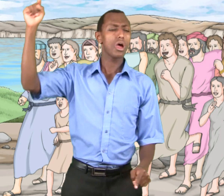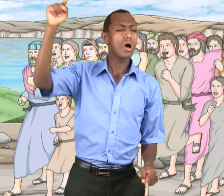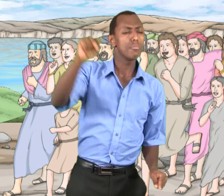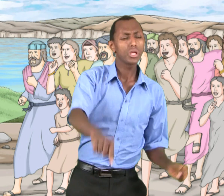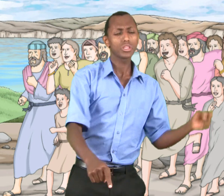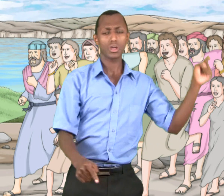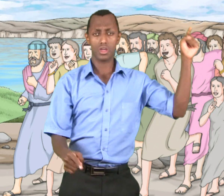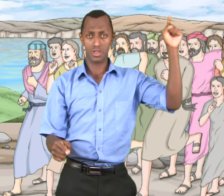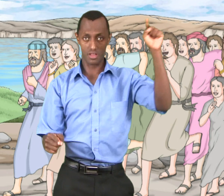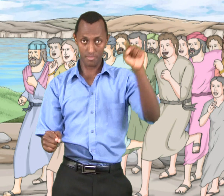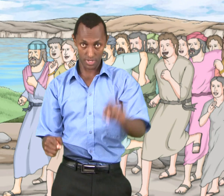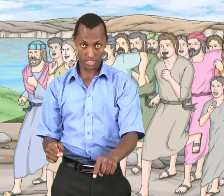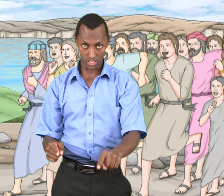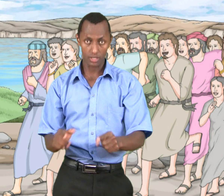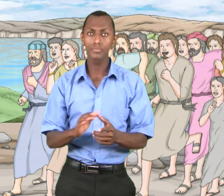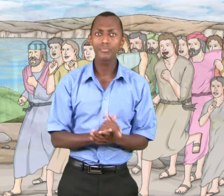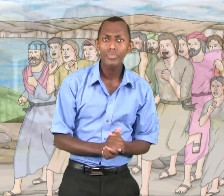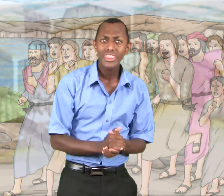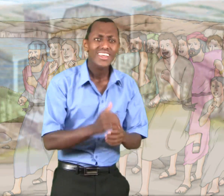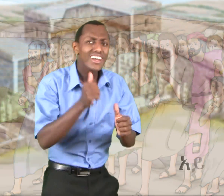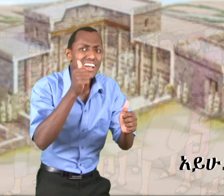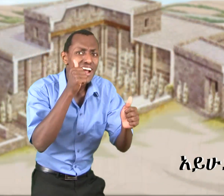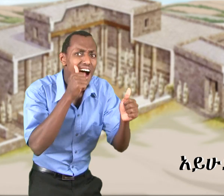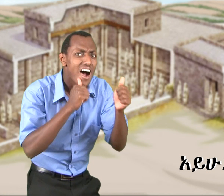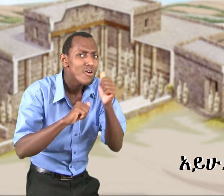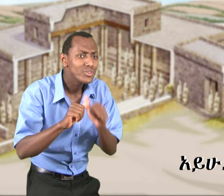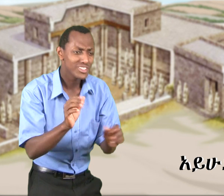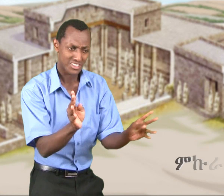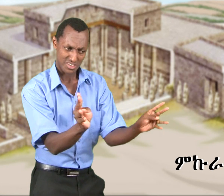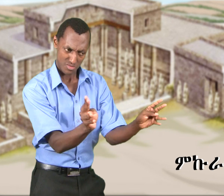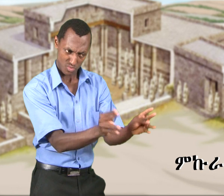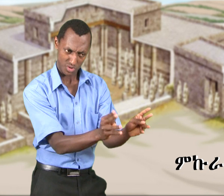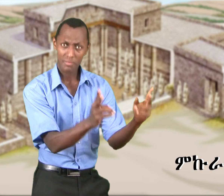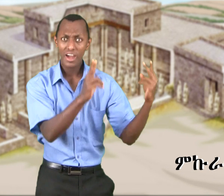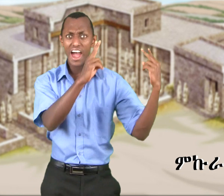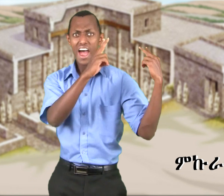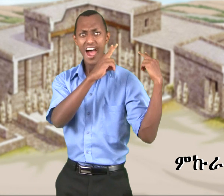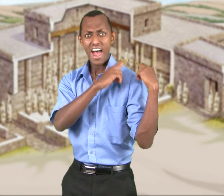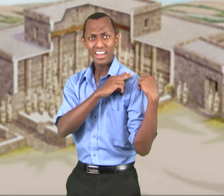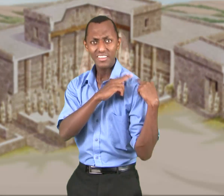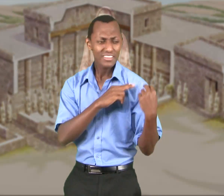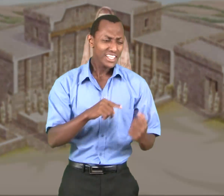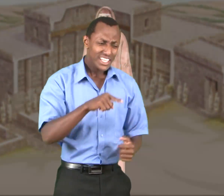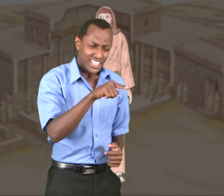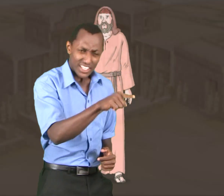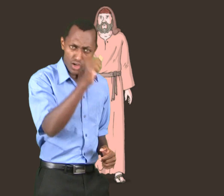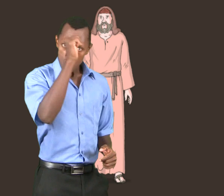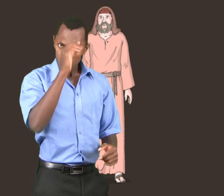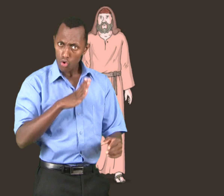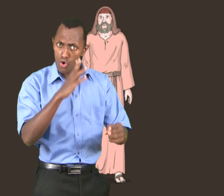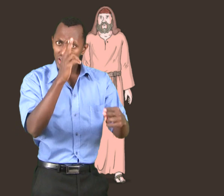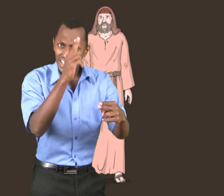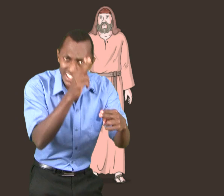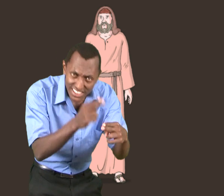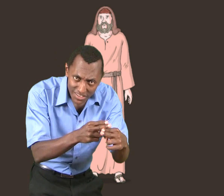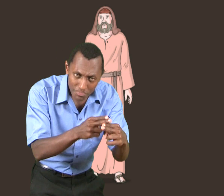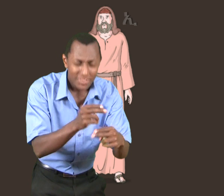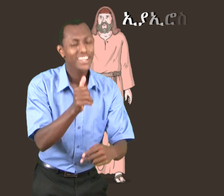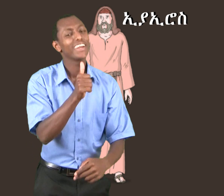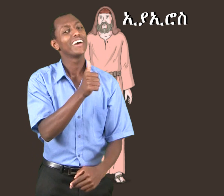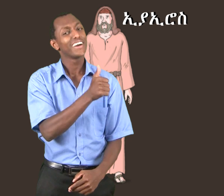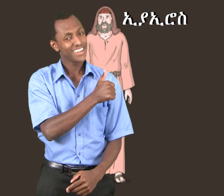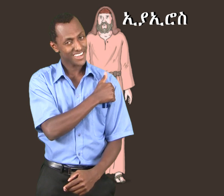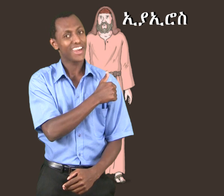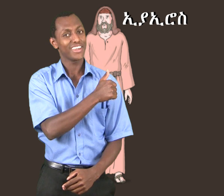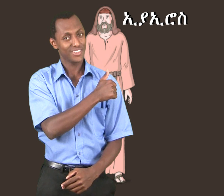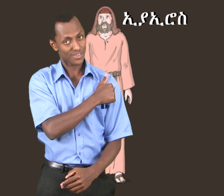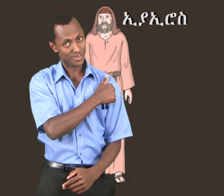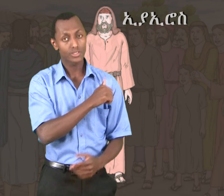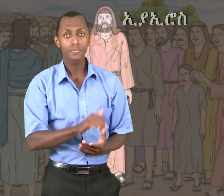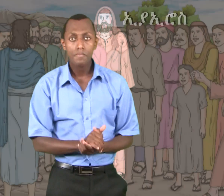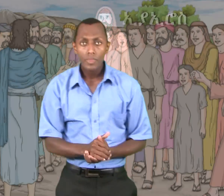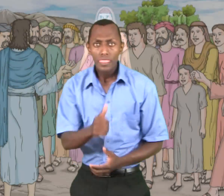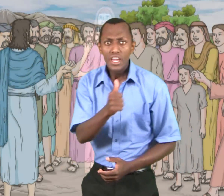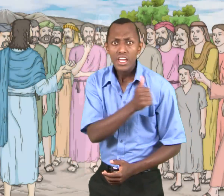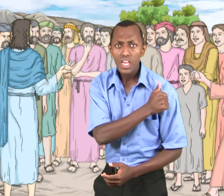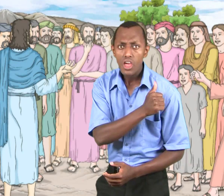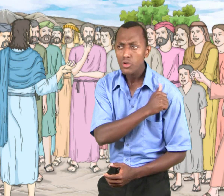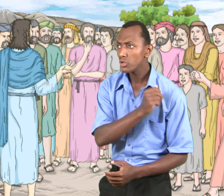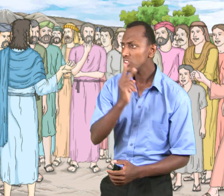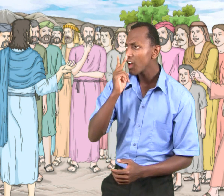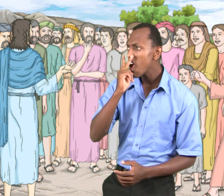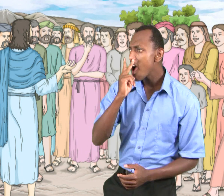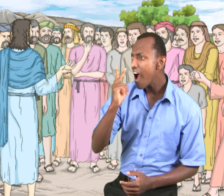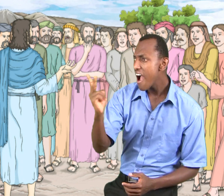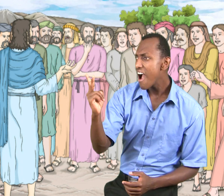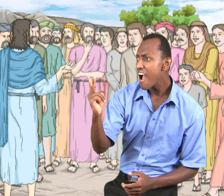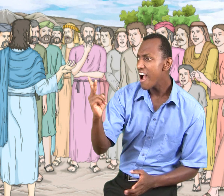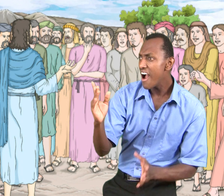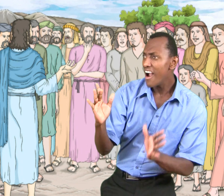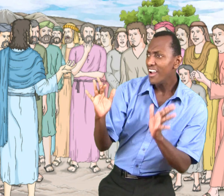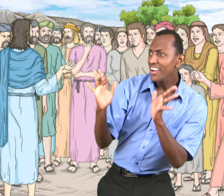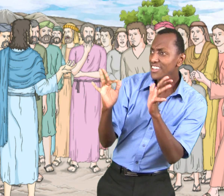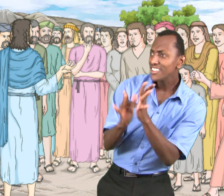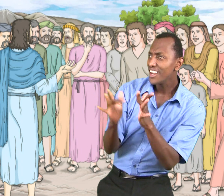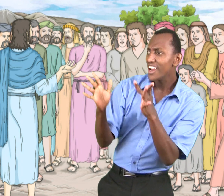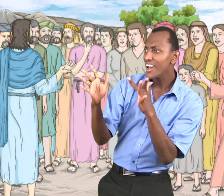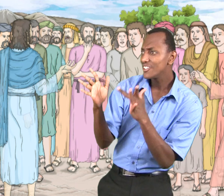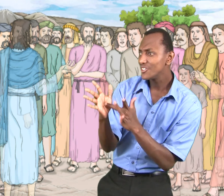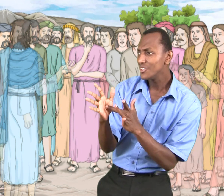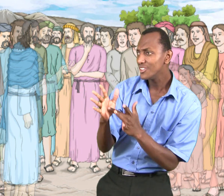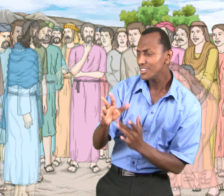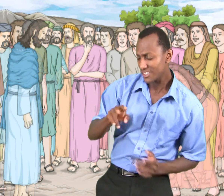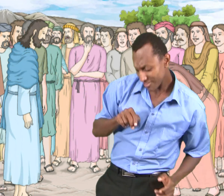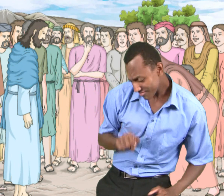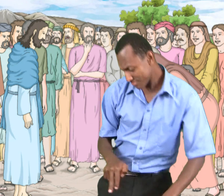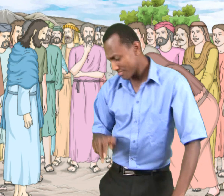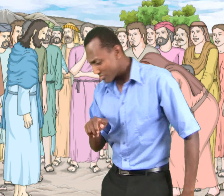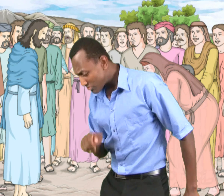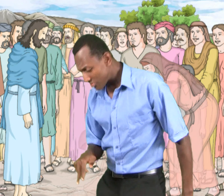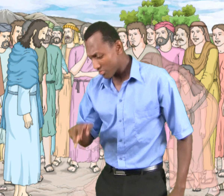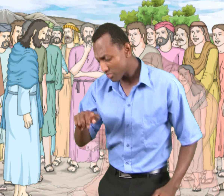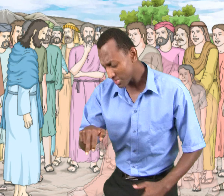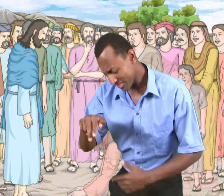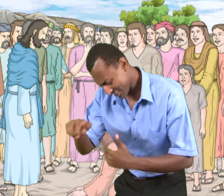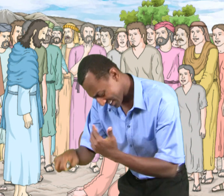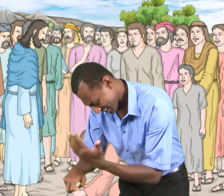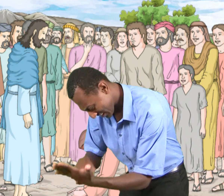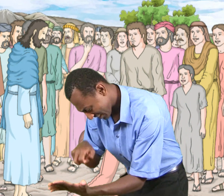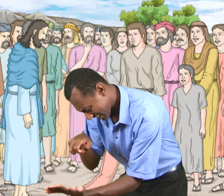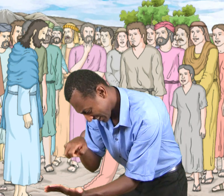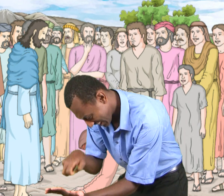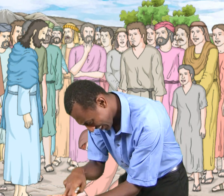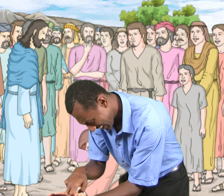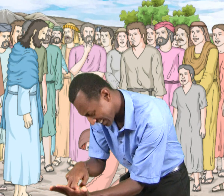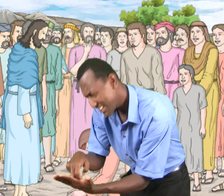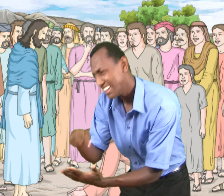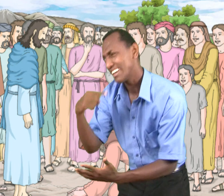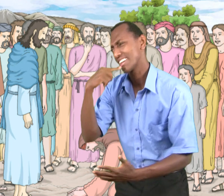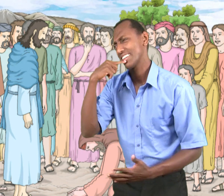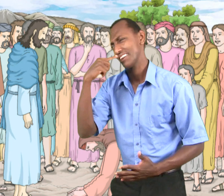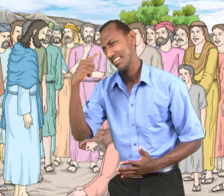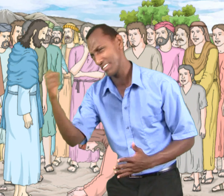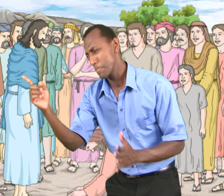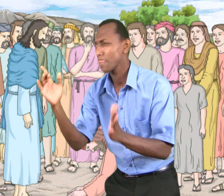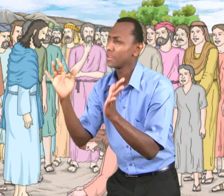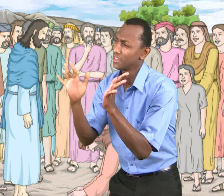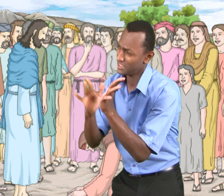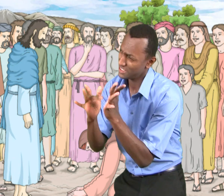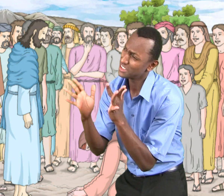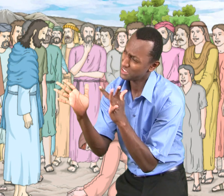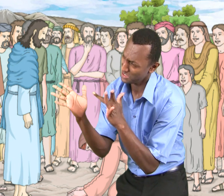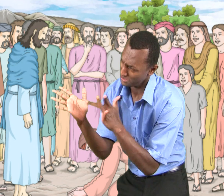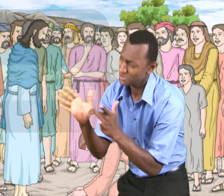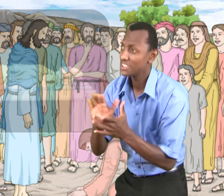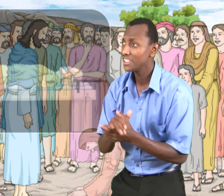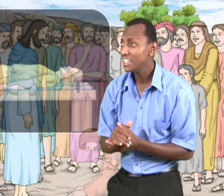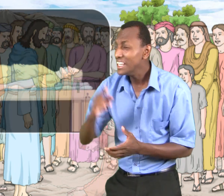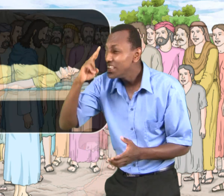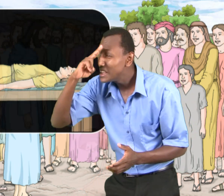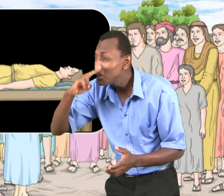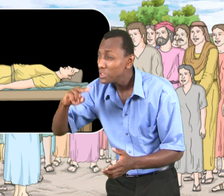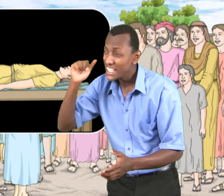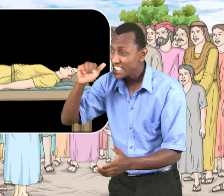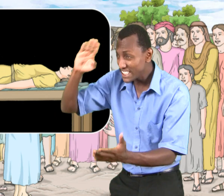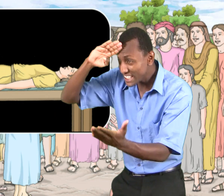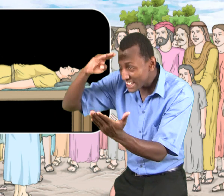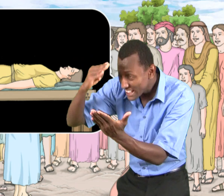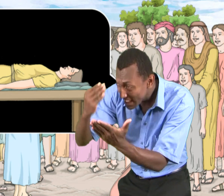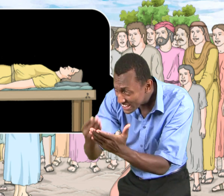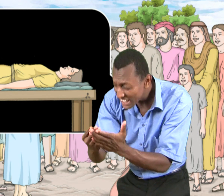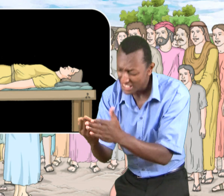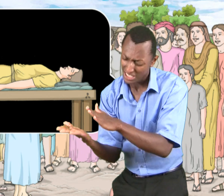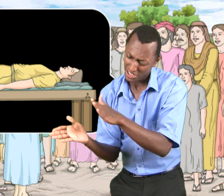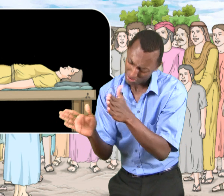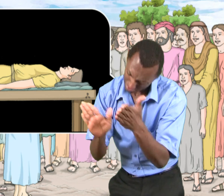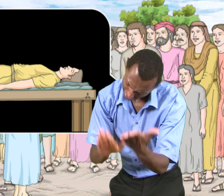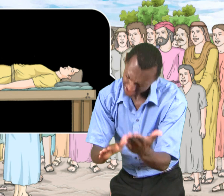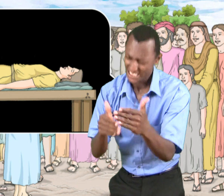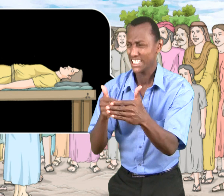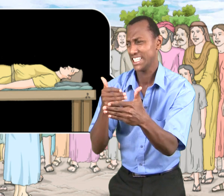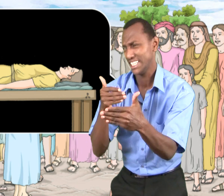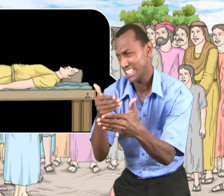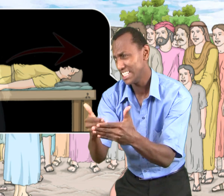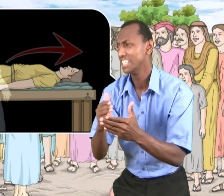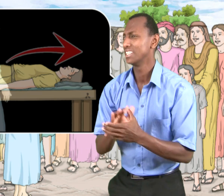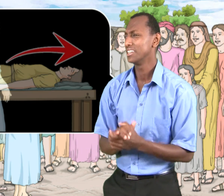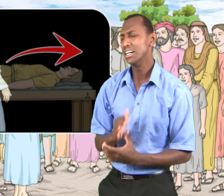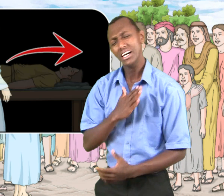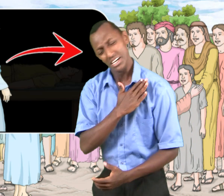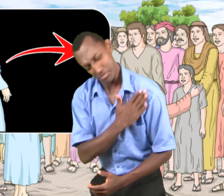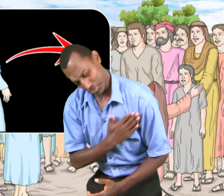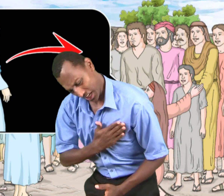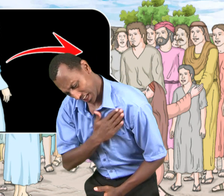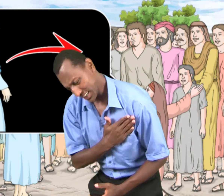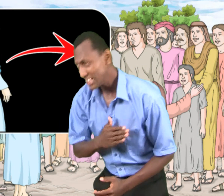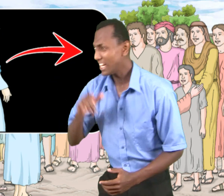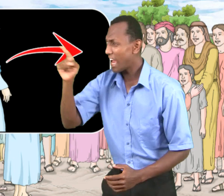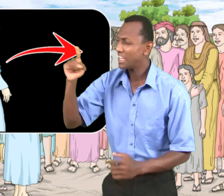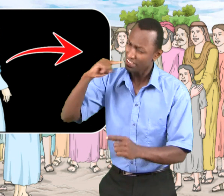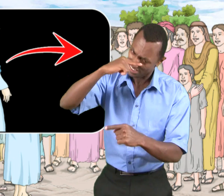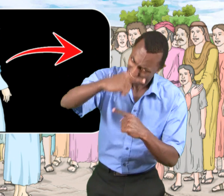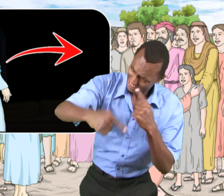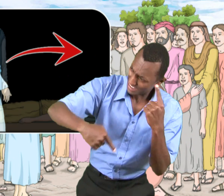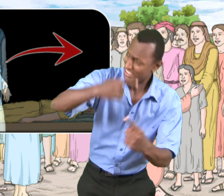A synagogue leader named Jairus arrived, and seeing Jesus, he fell at His feet and pleaded with Him urgently, “My little daughter is near death.